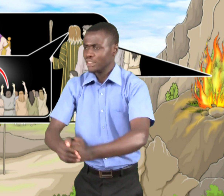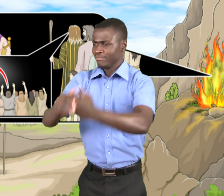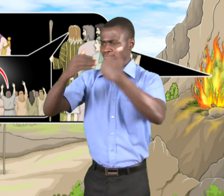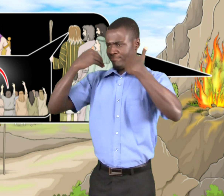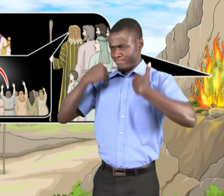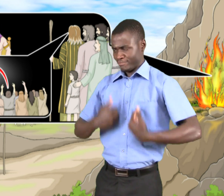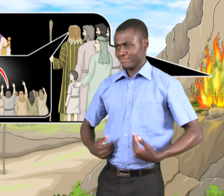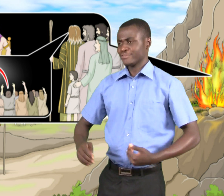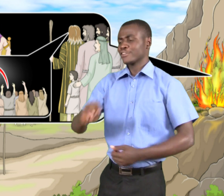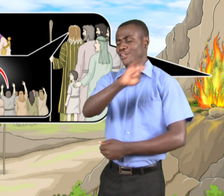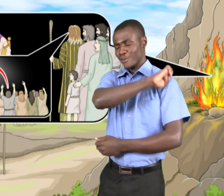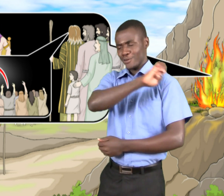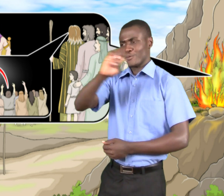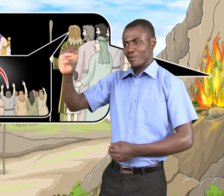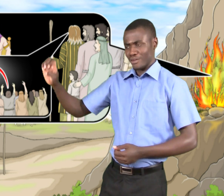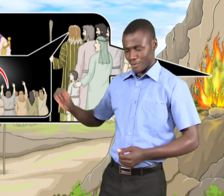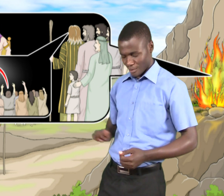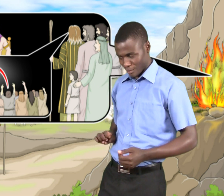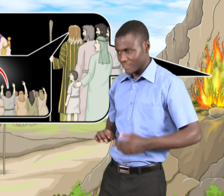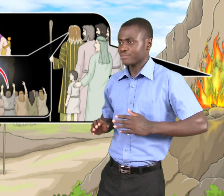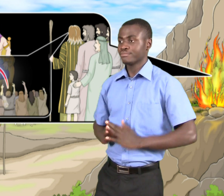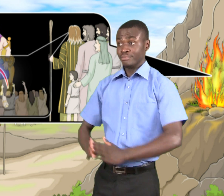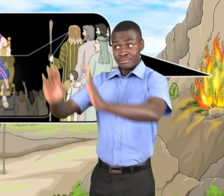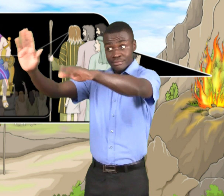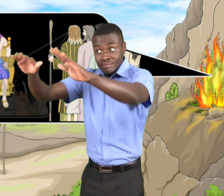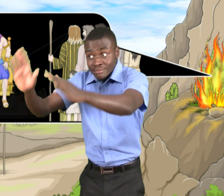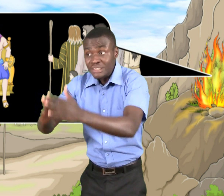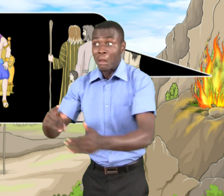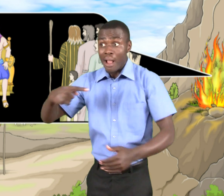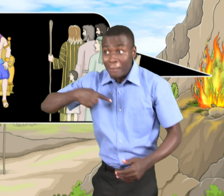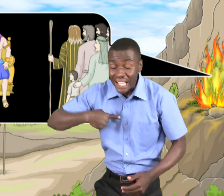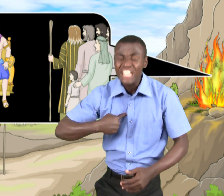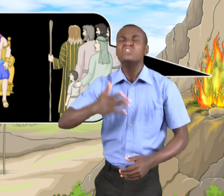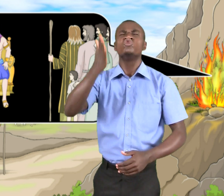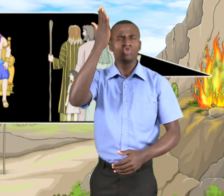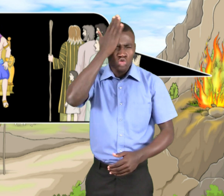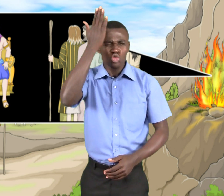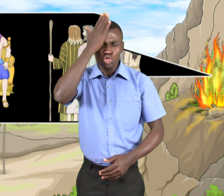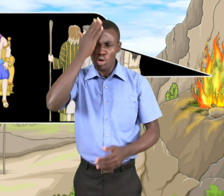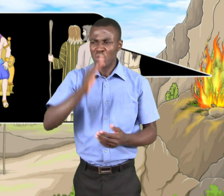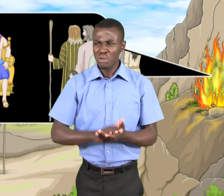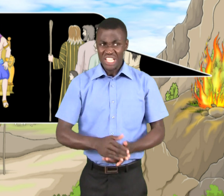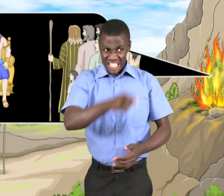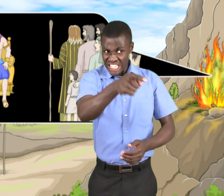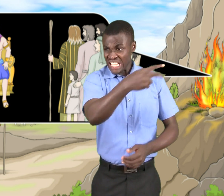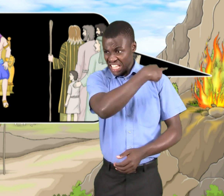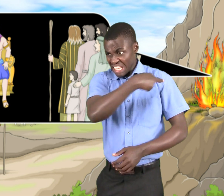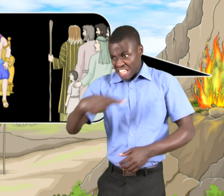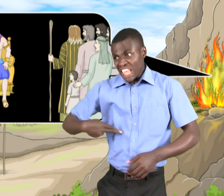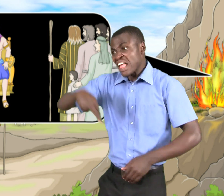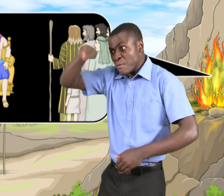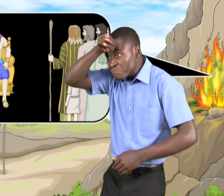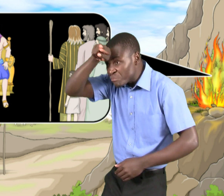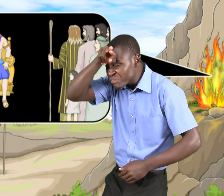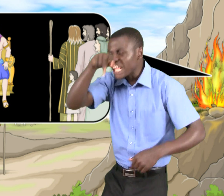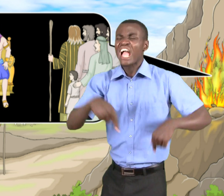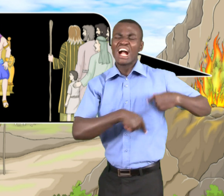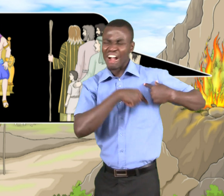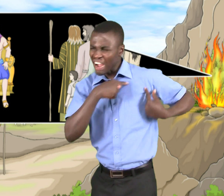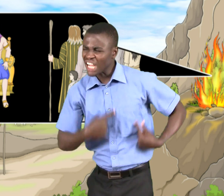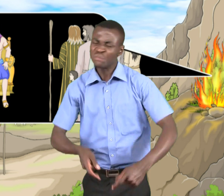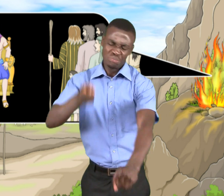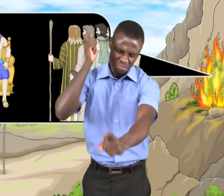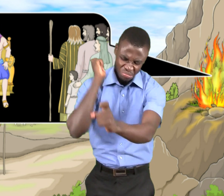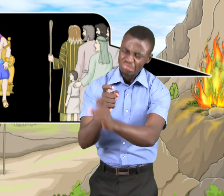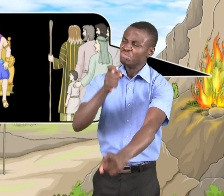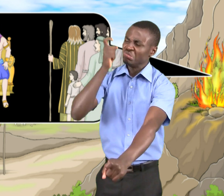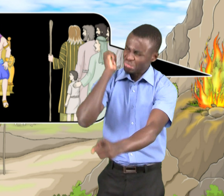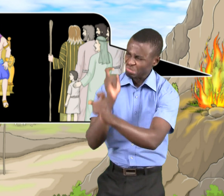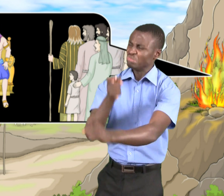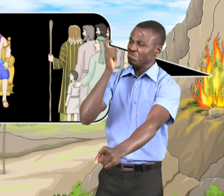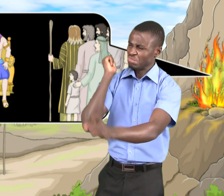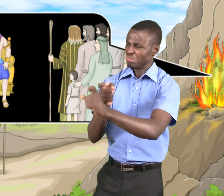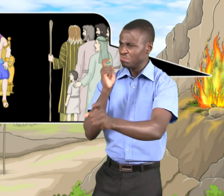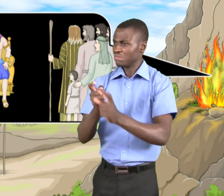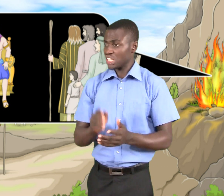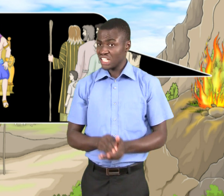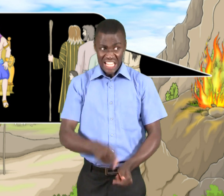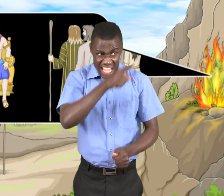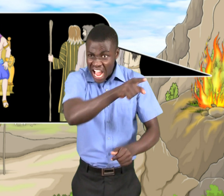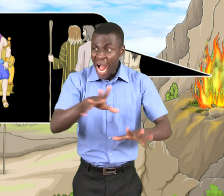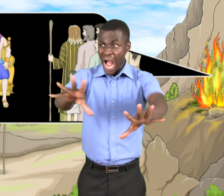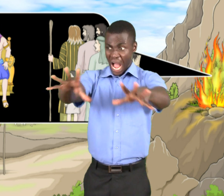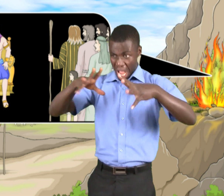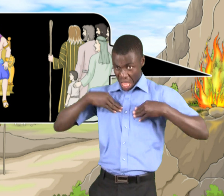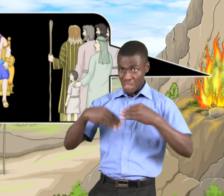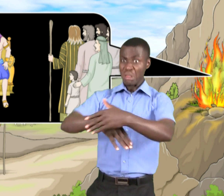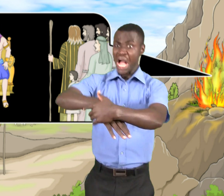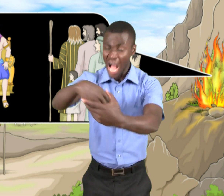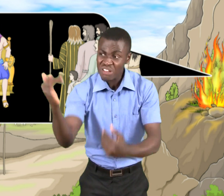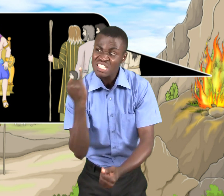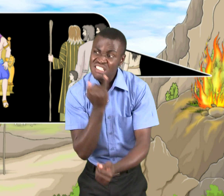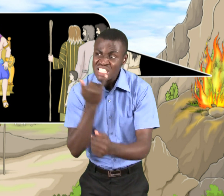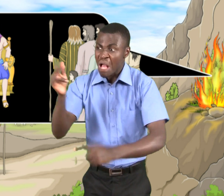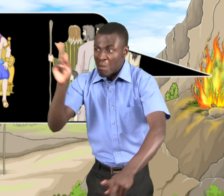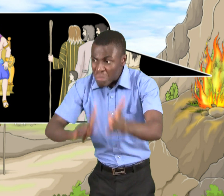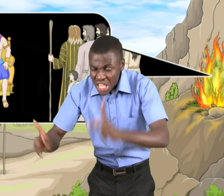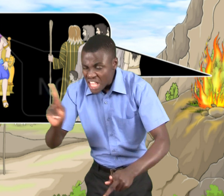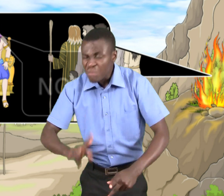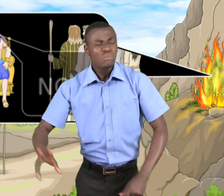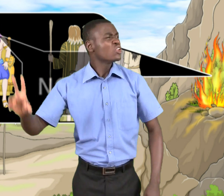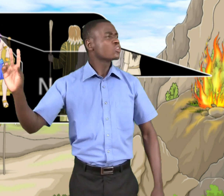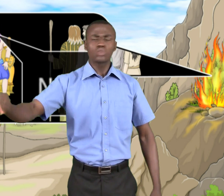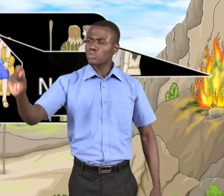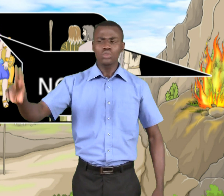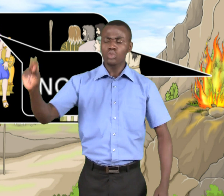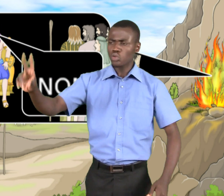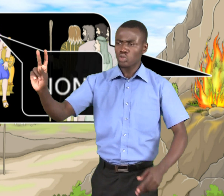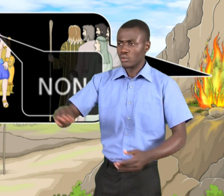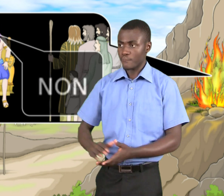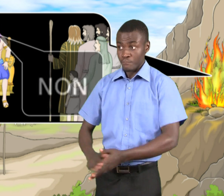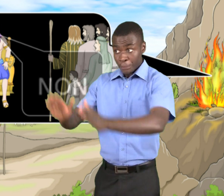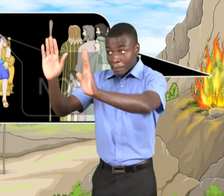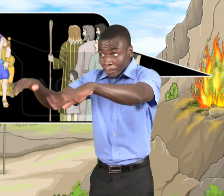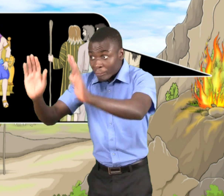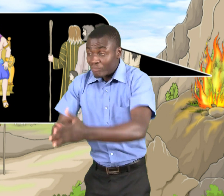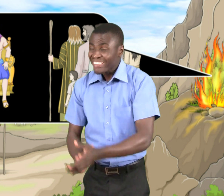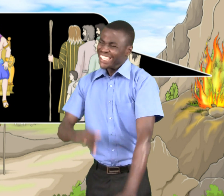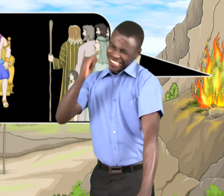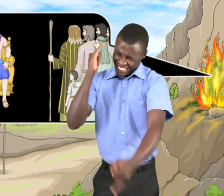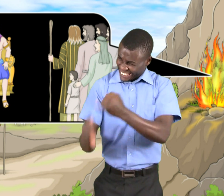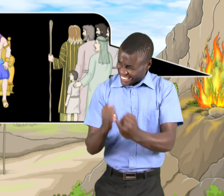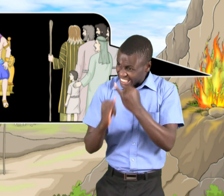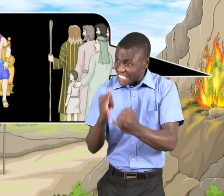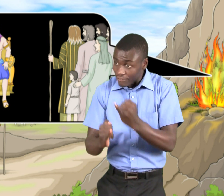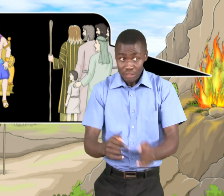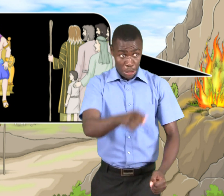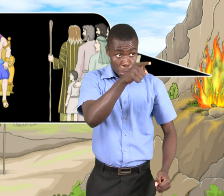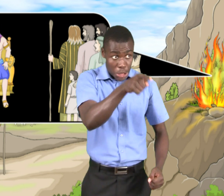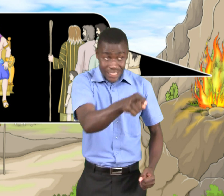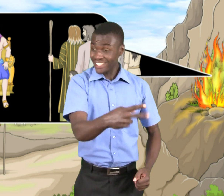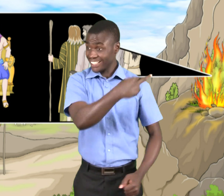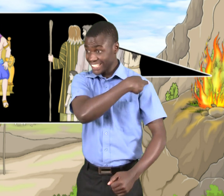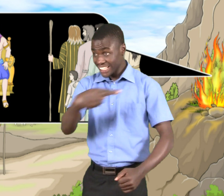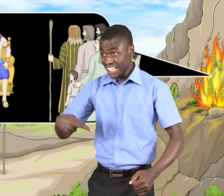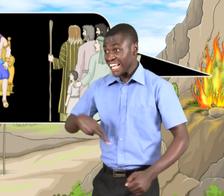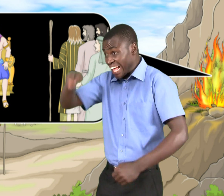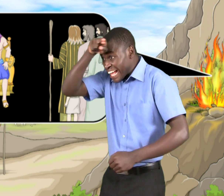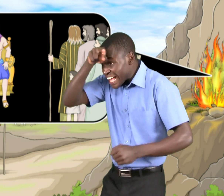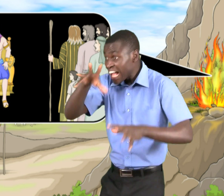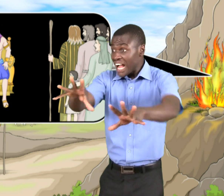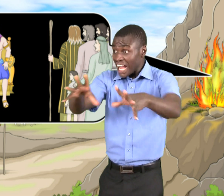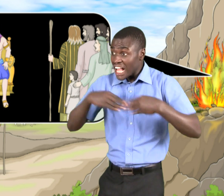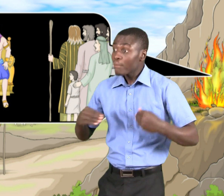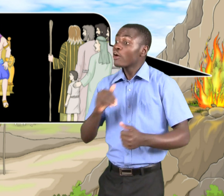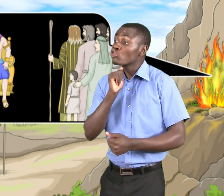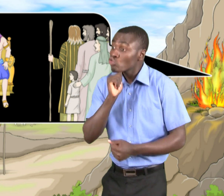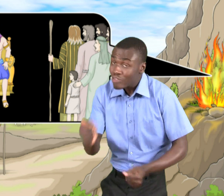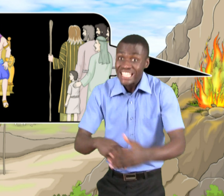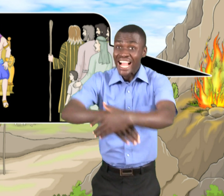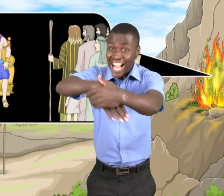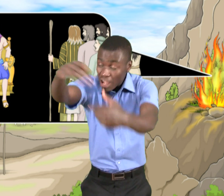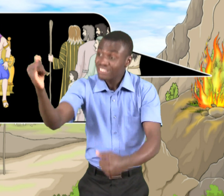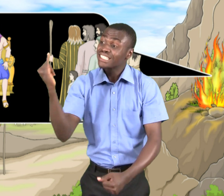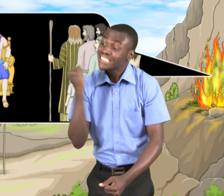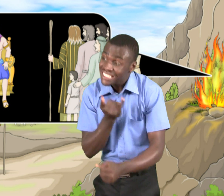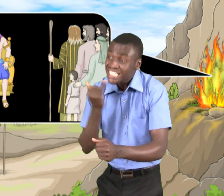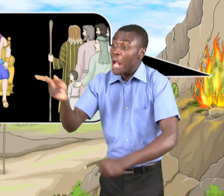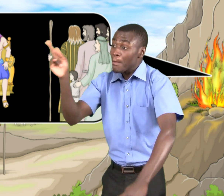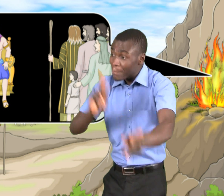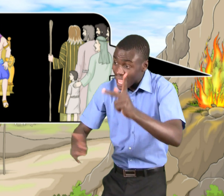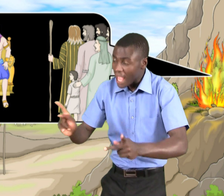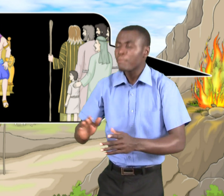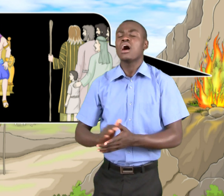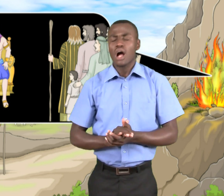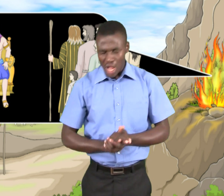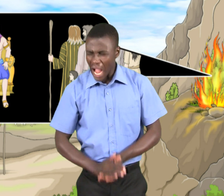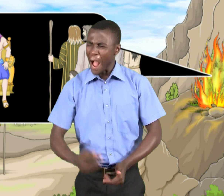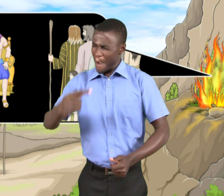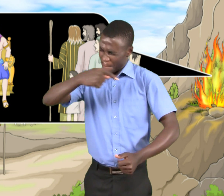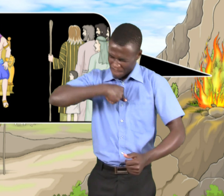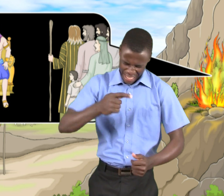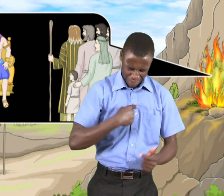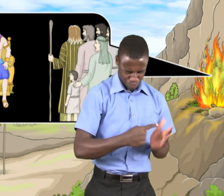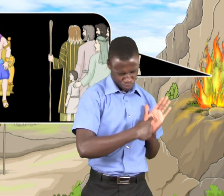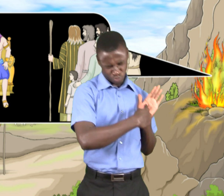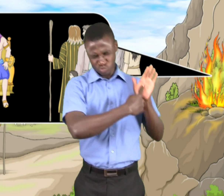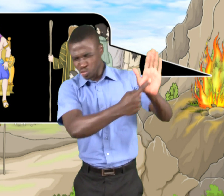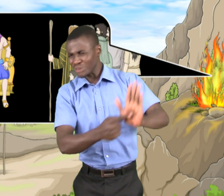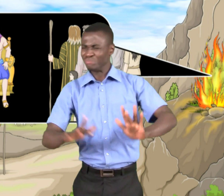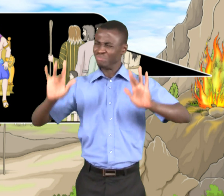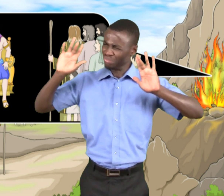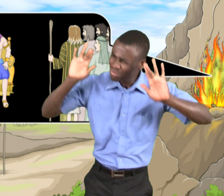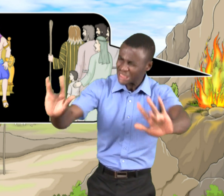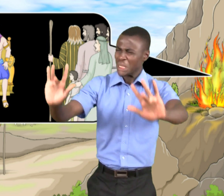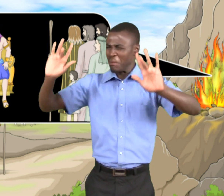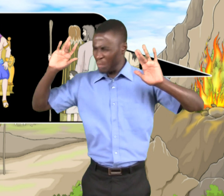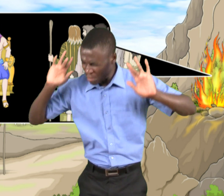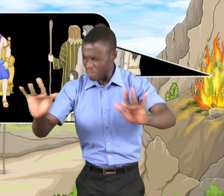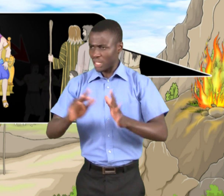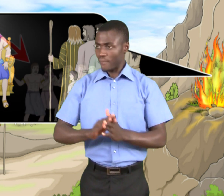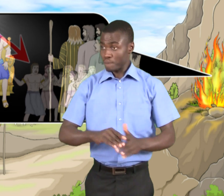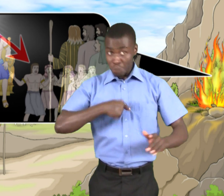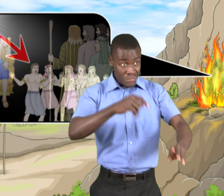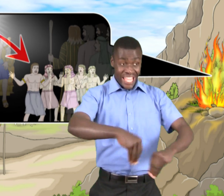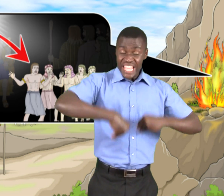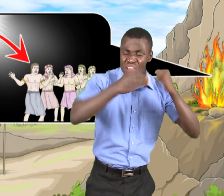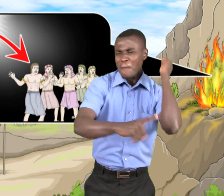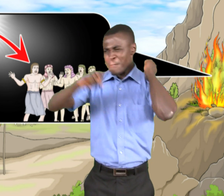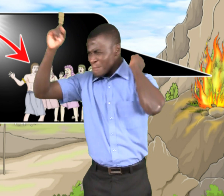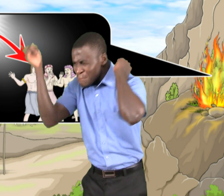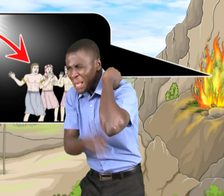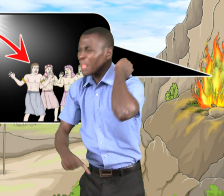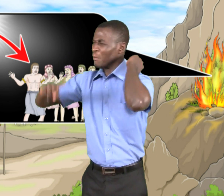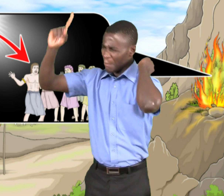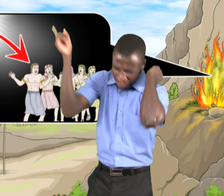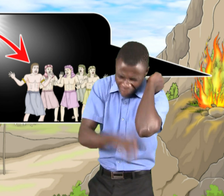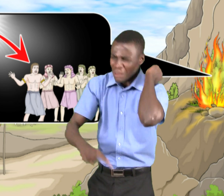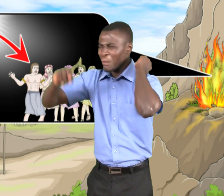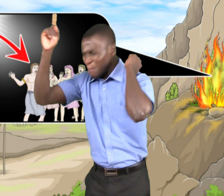But I know that the king of Egypt will not allow you to go unless a mighty hand compels him.